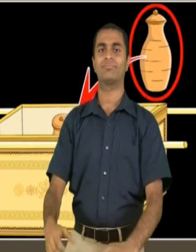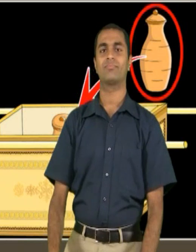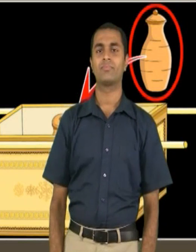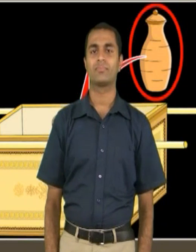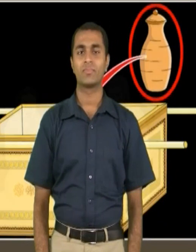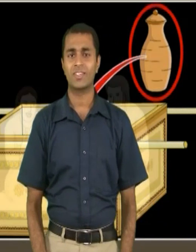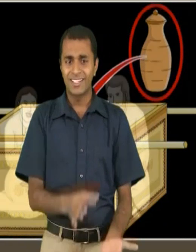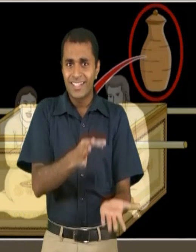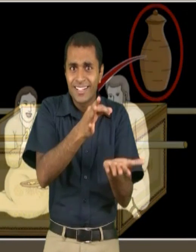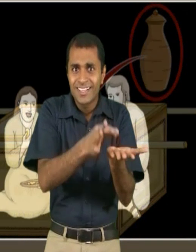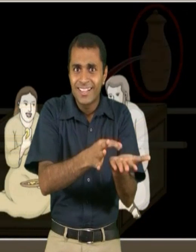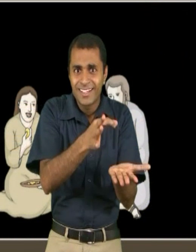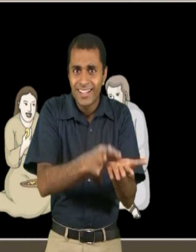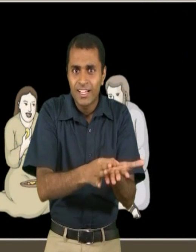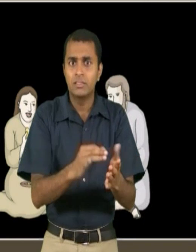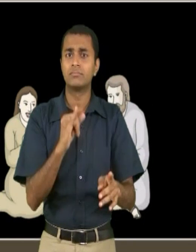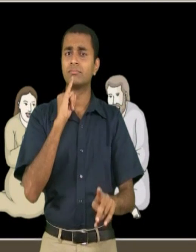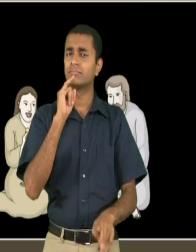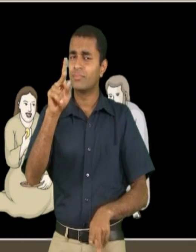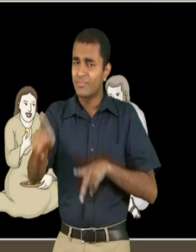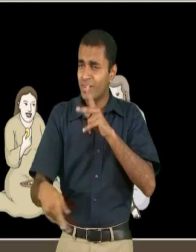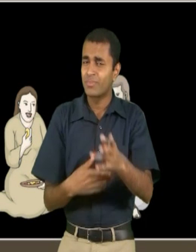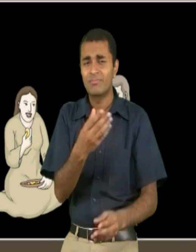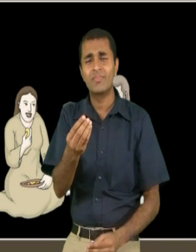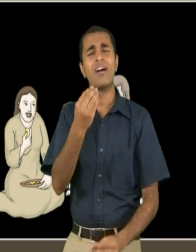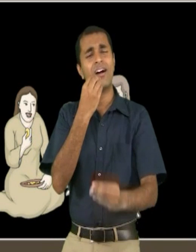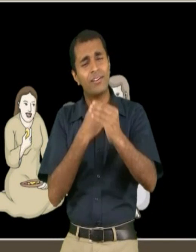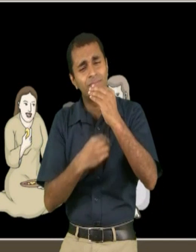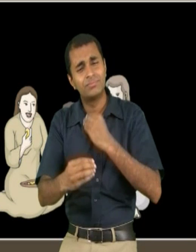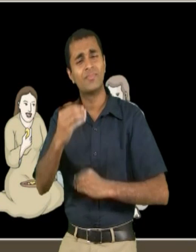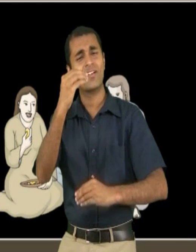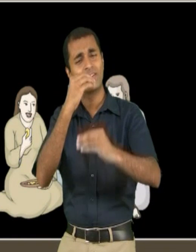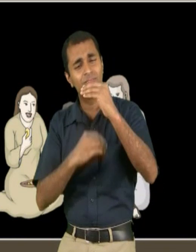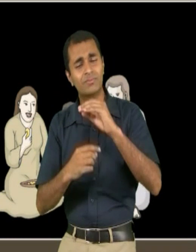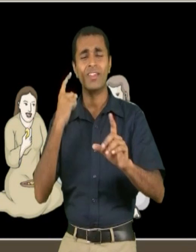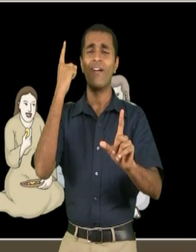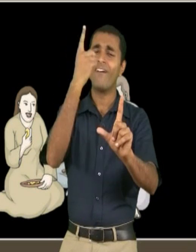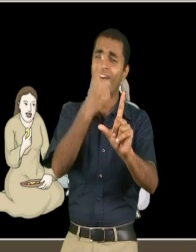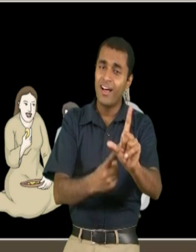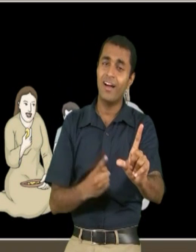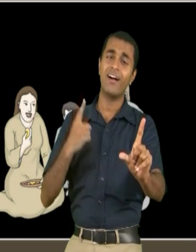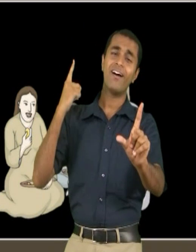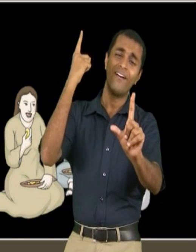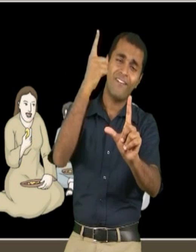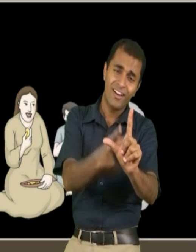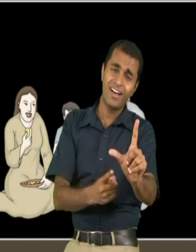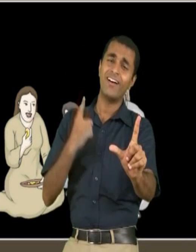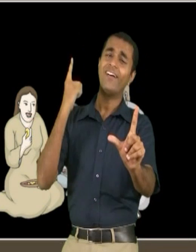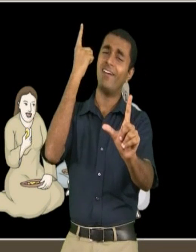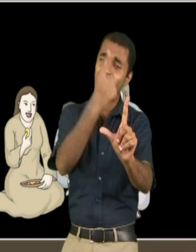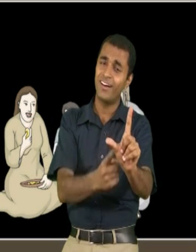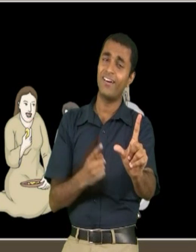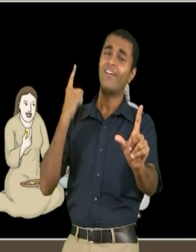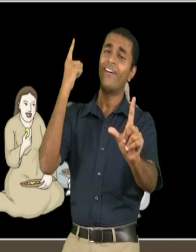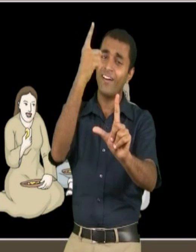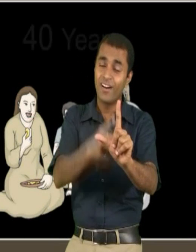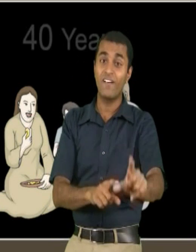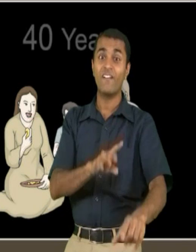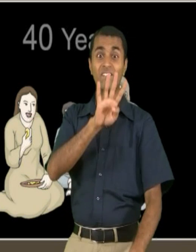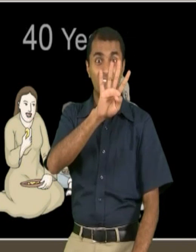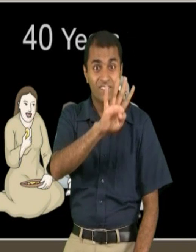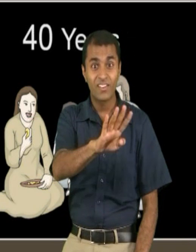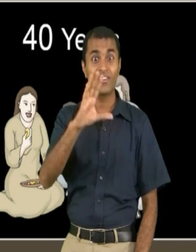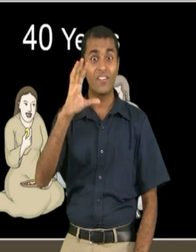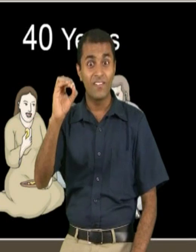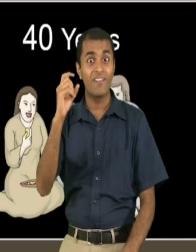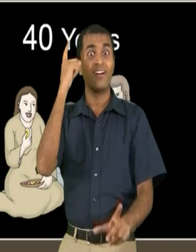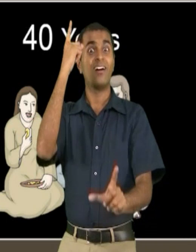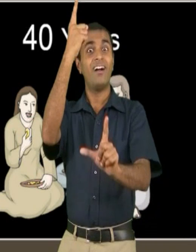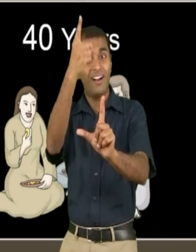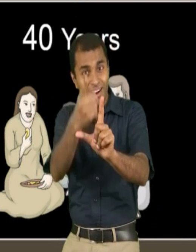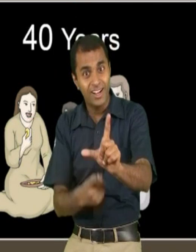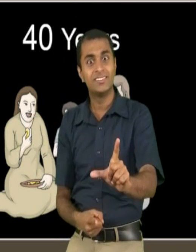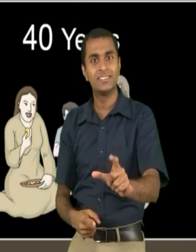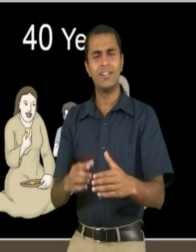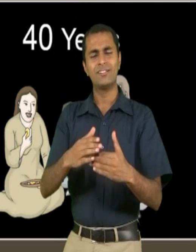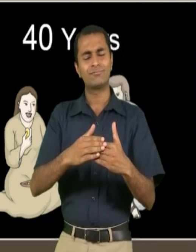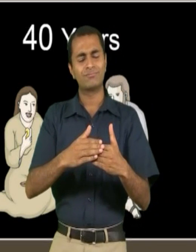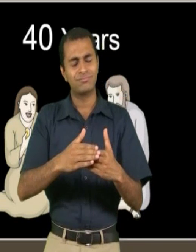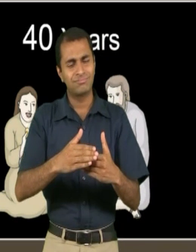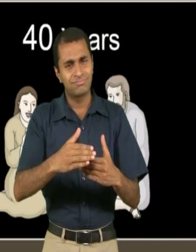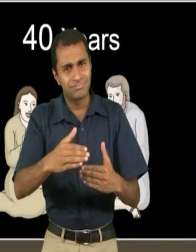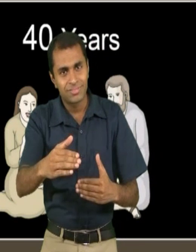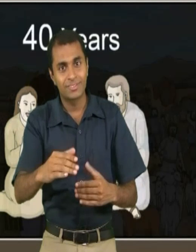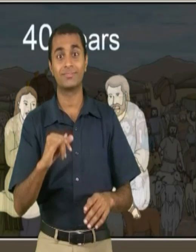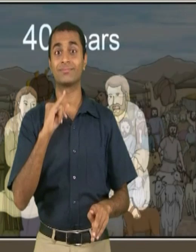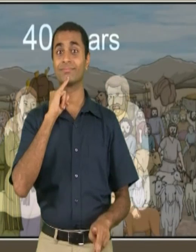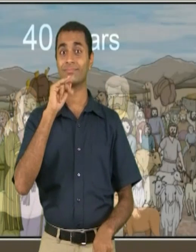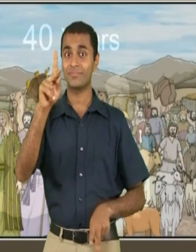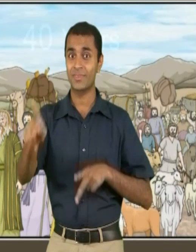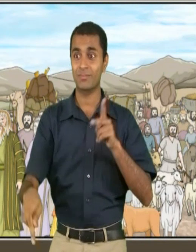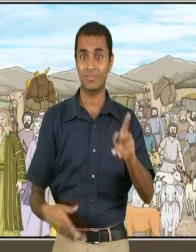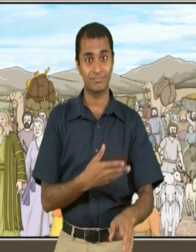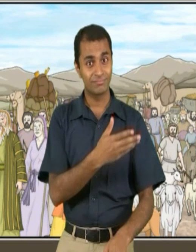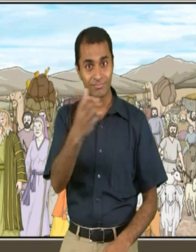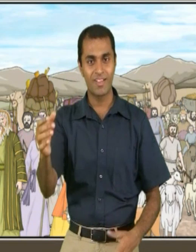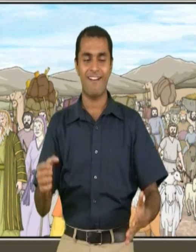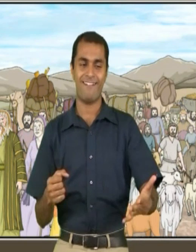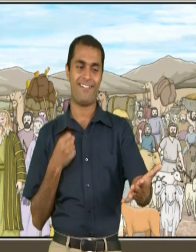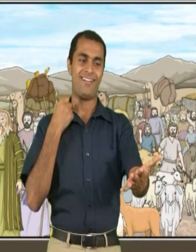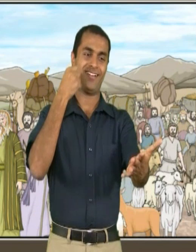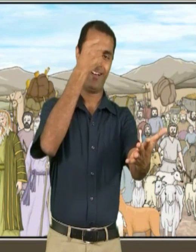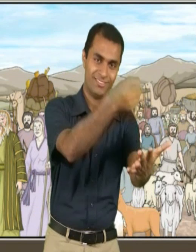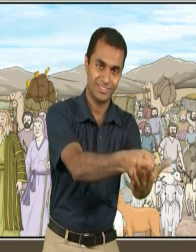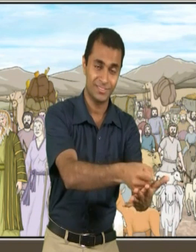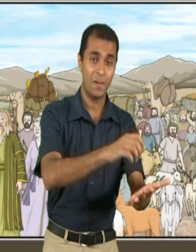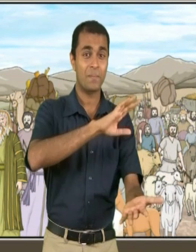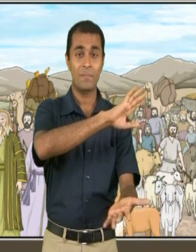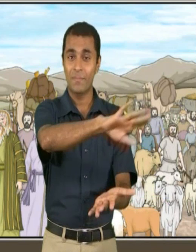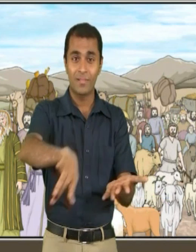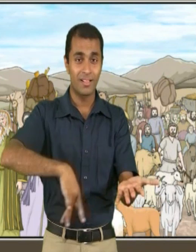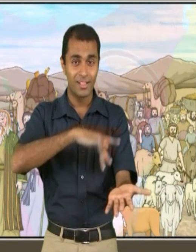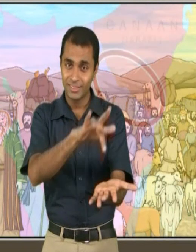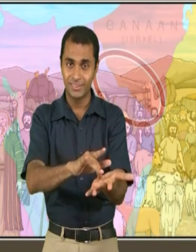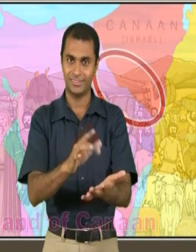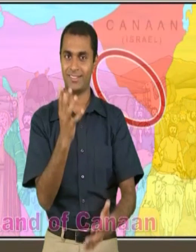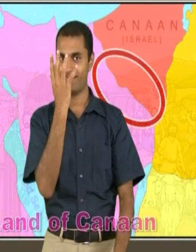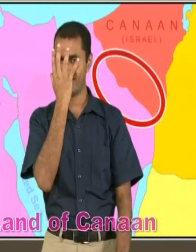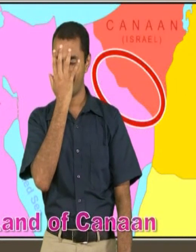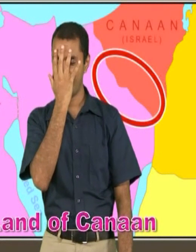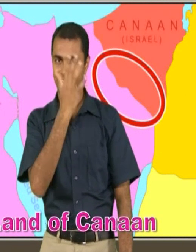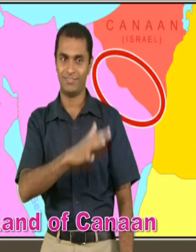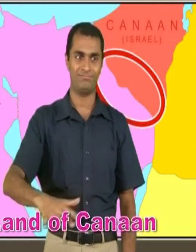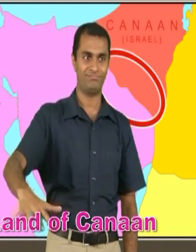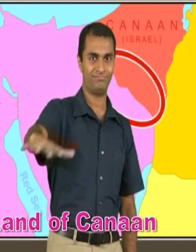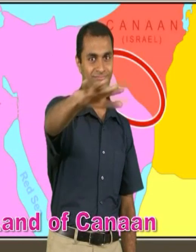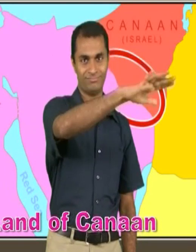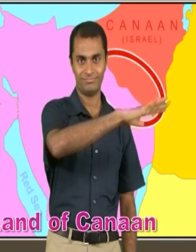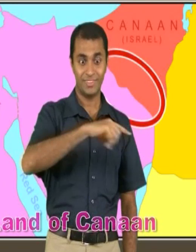The Israelites ate manna forty years, until they came to a land where they could settle;